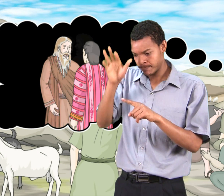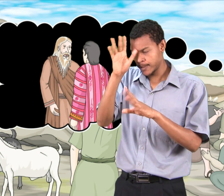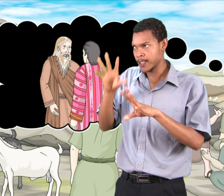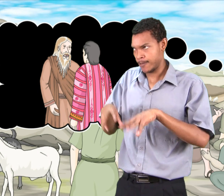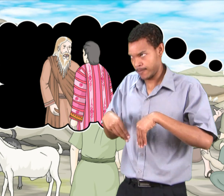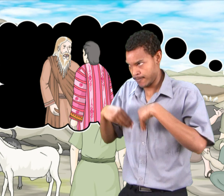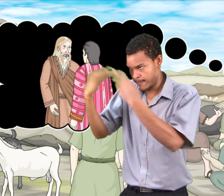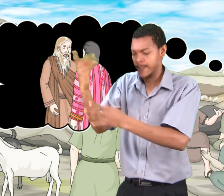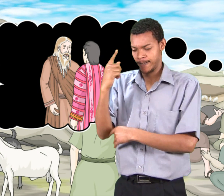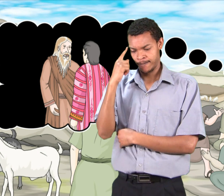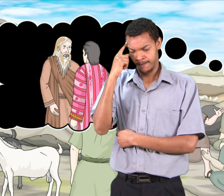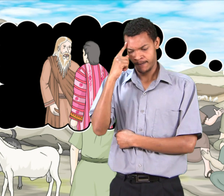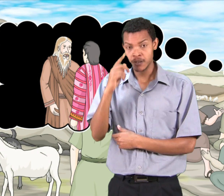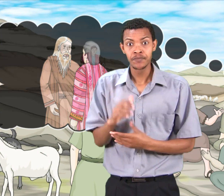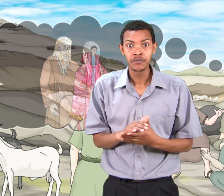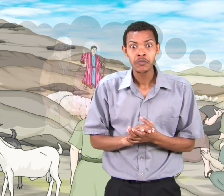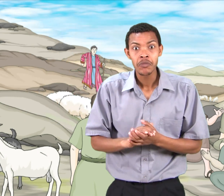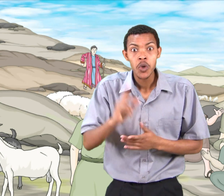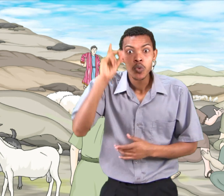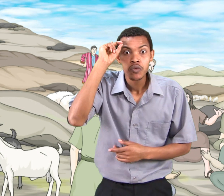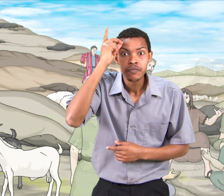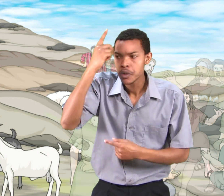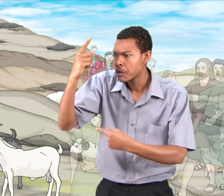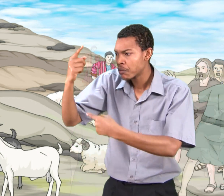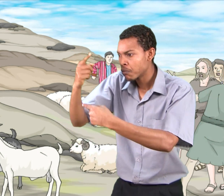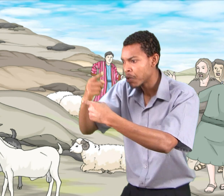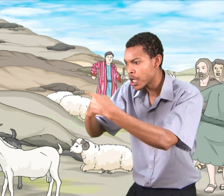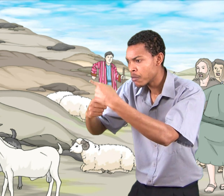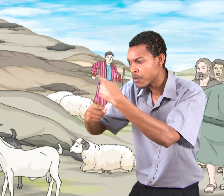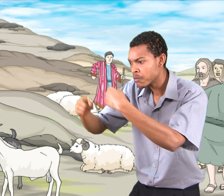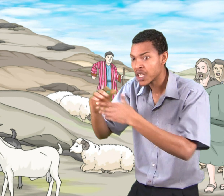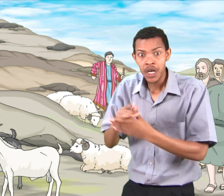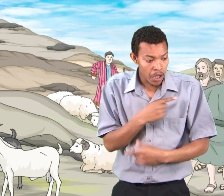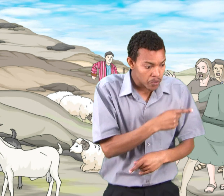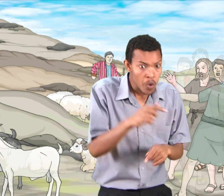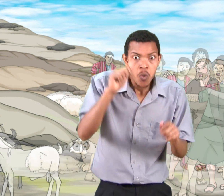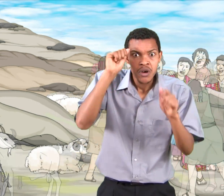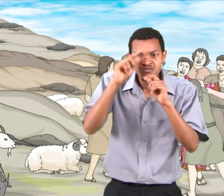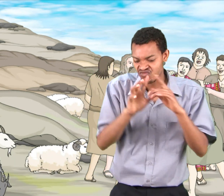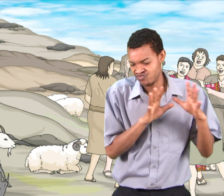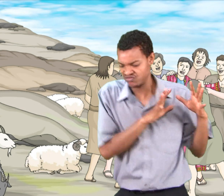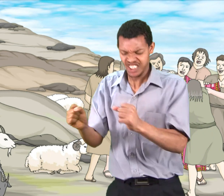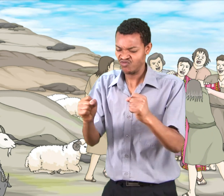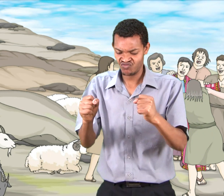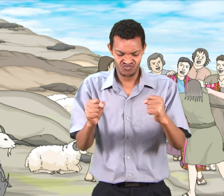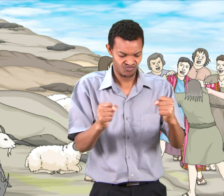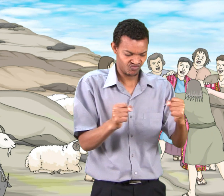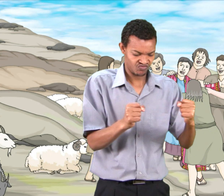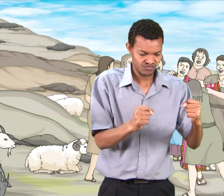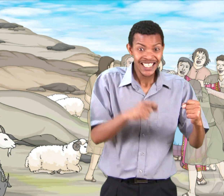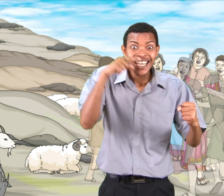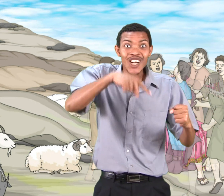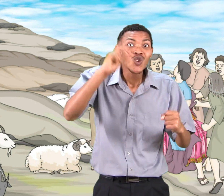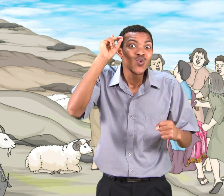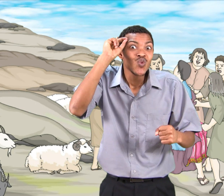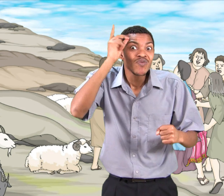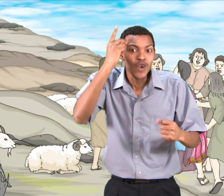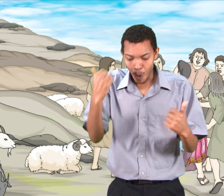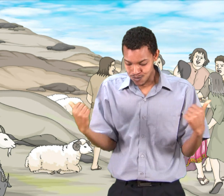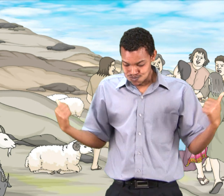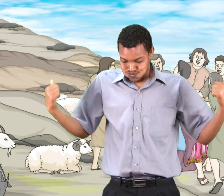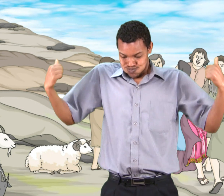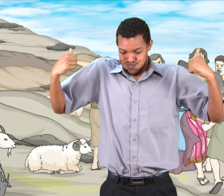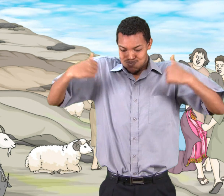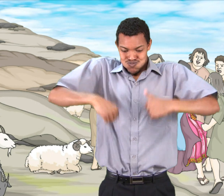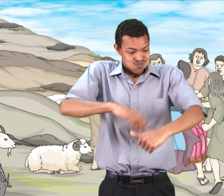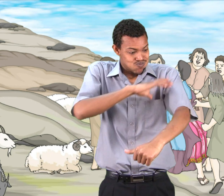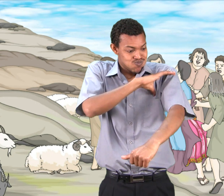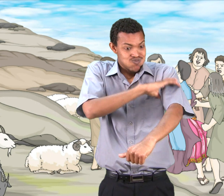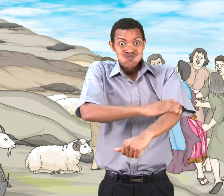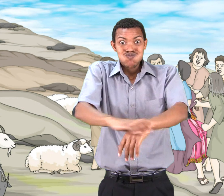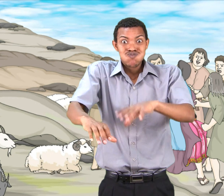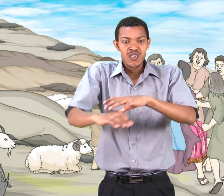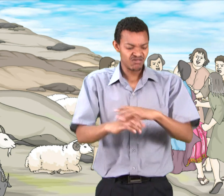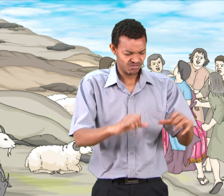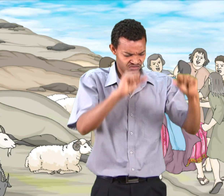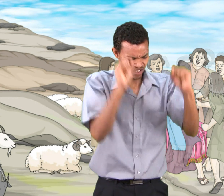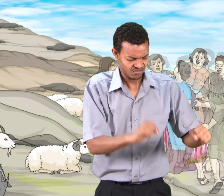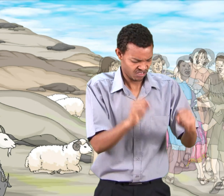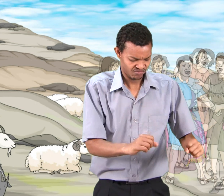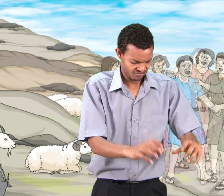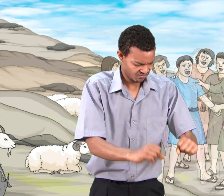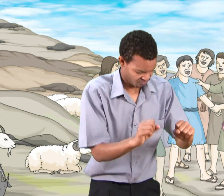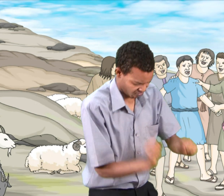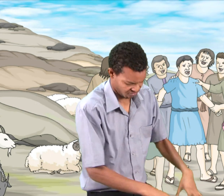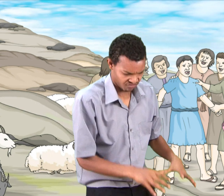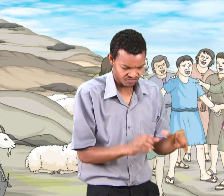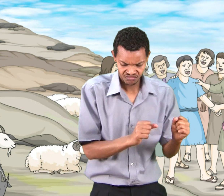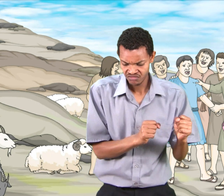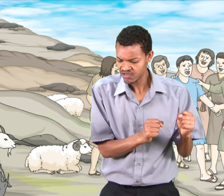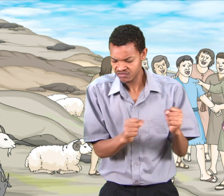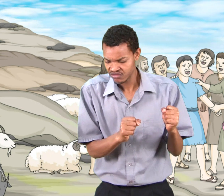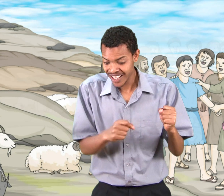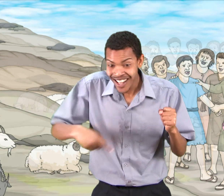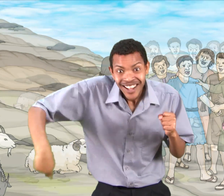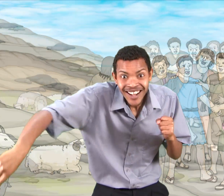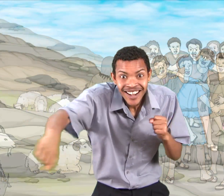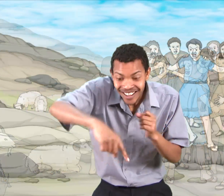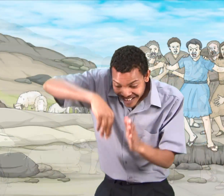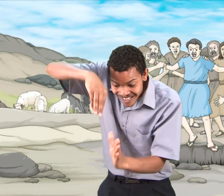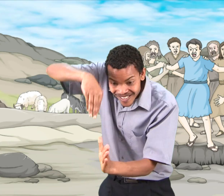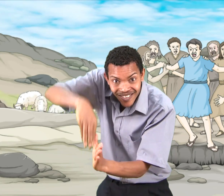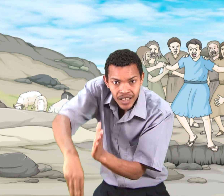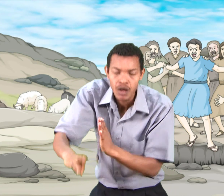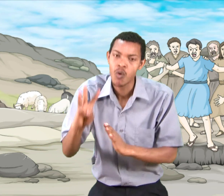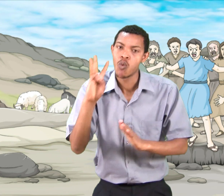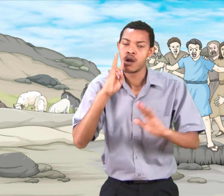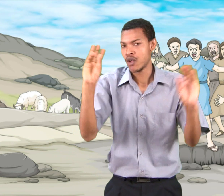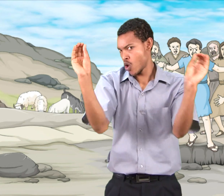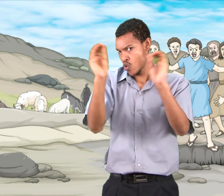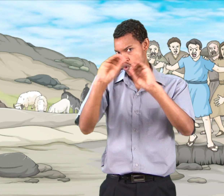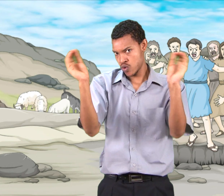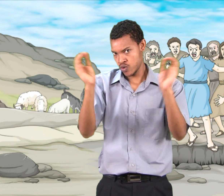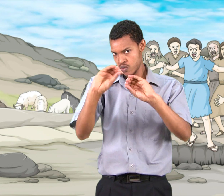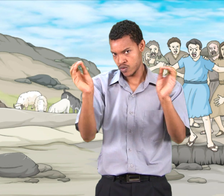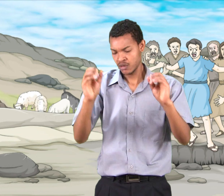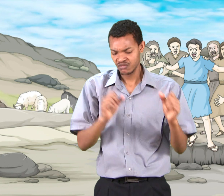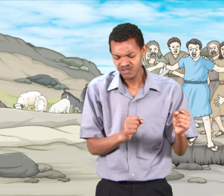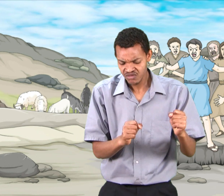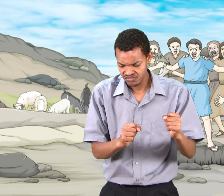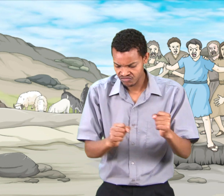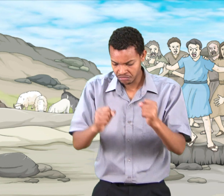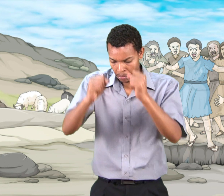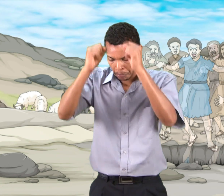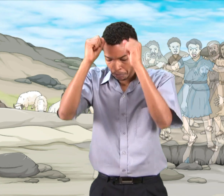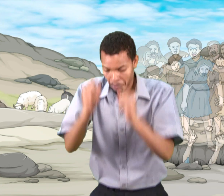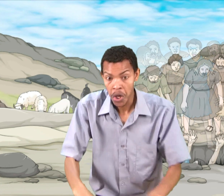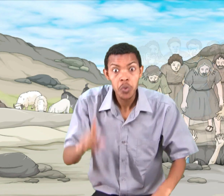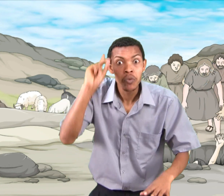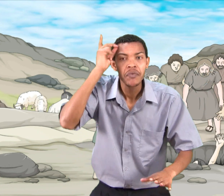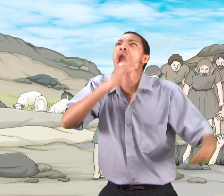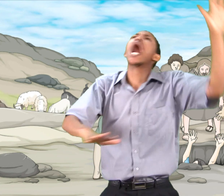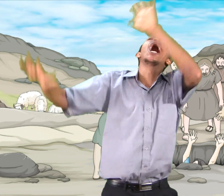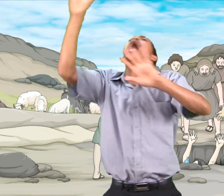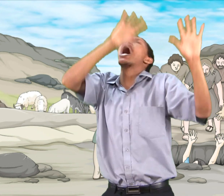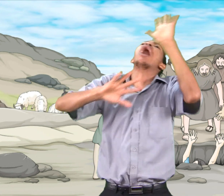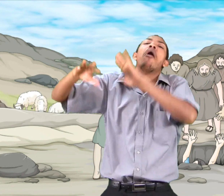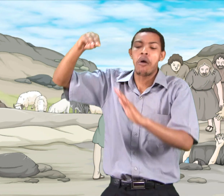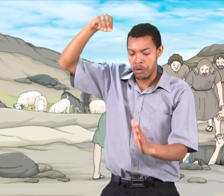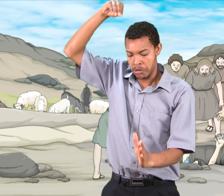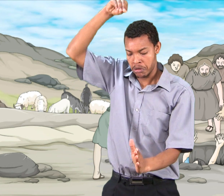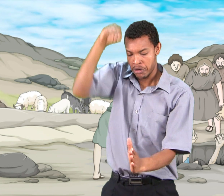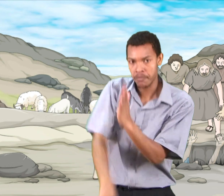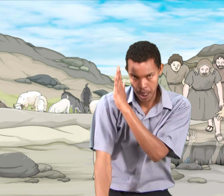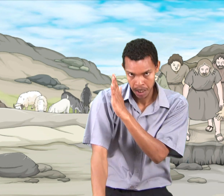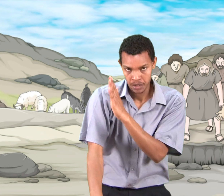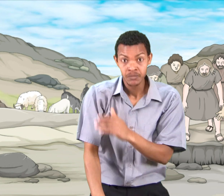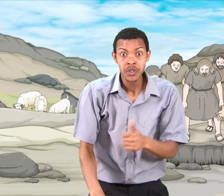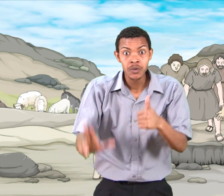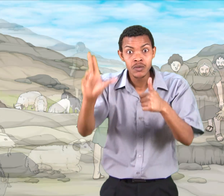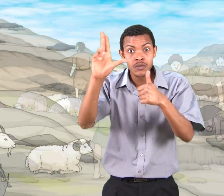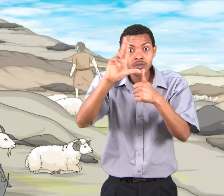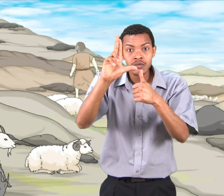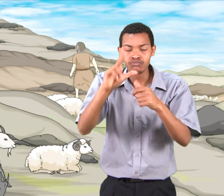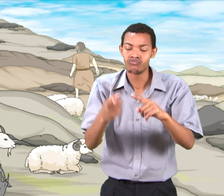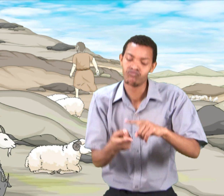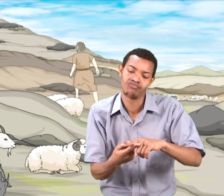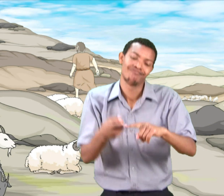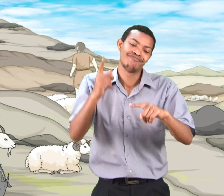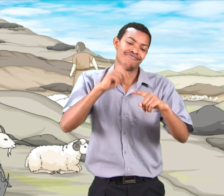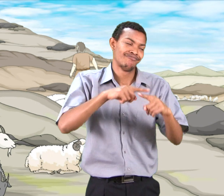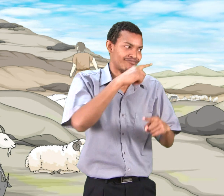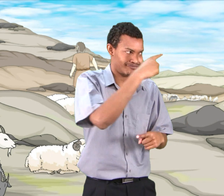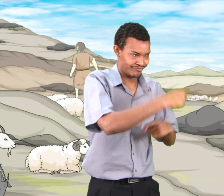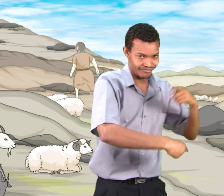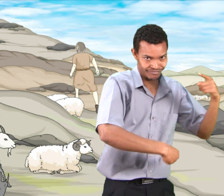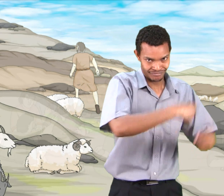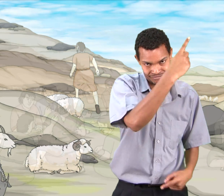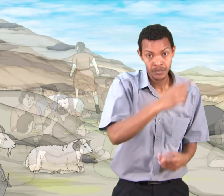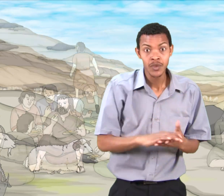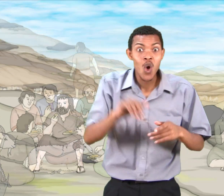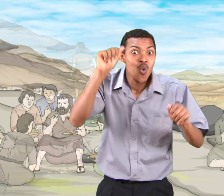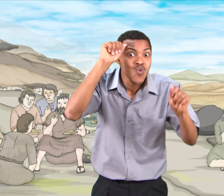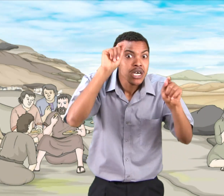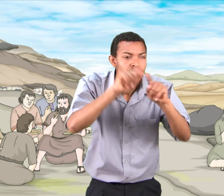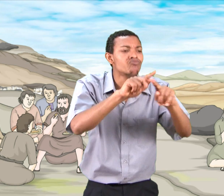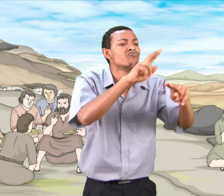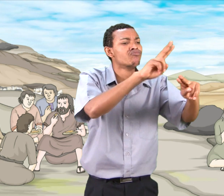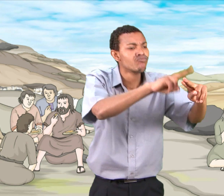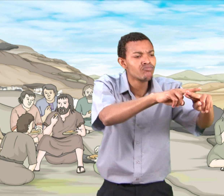So when Joseph came to his brothers, they stripped him of his robe—the robe of many colors he was wearing— and they took him and threw him into the pit. Now the pit was empty, with no water in it.